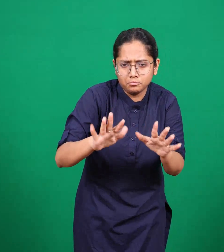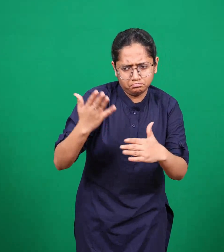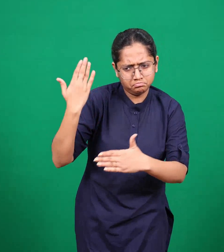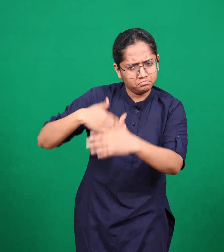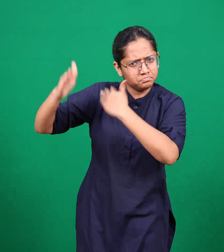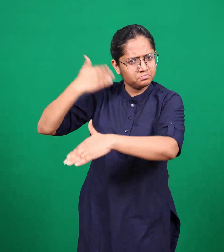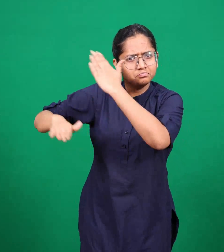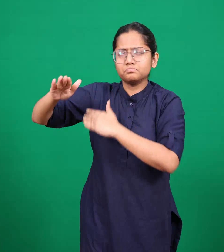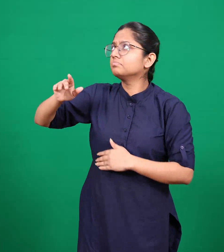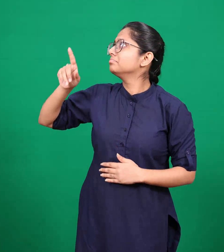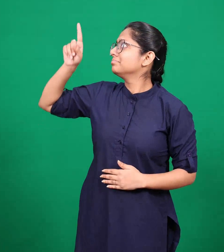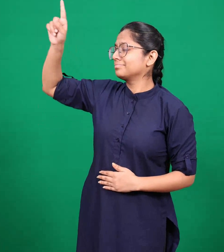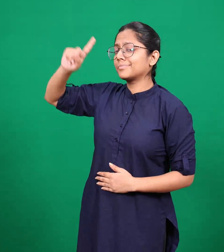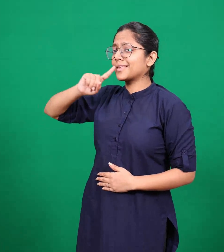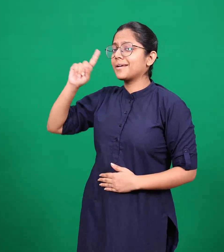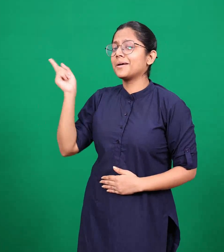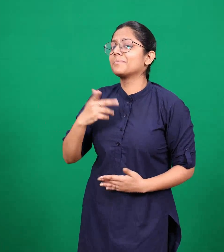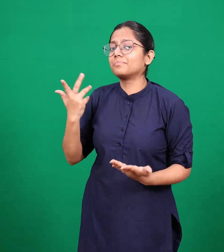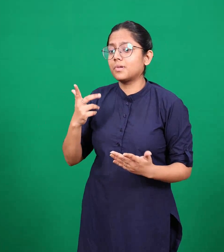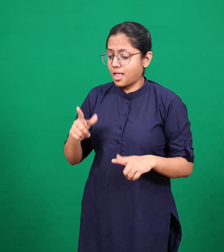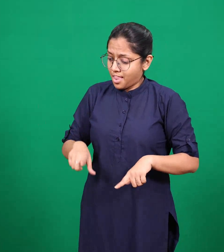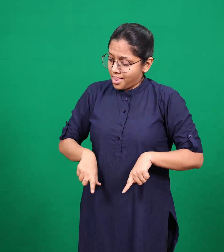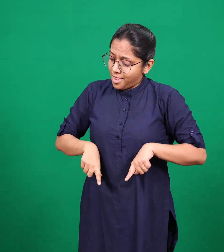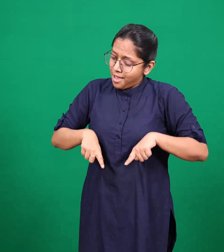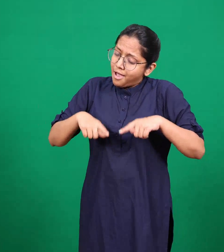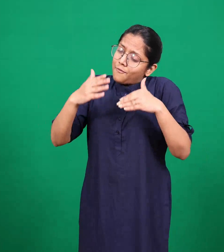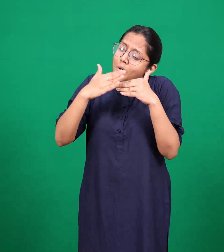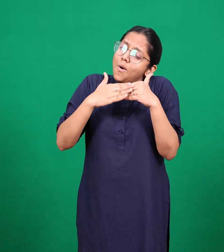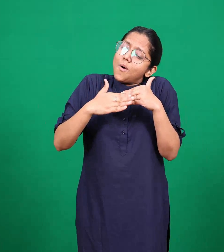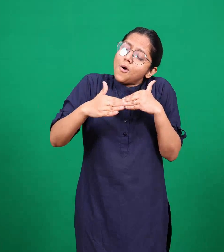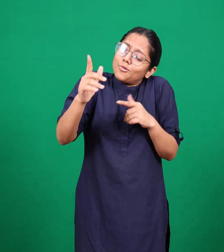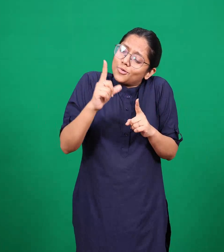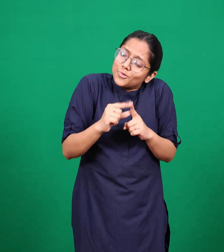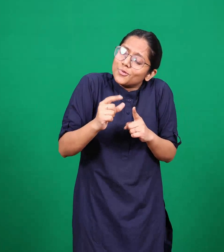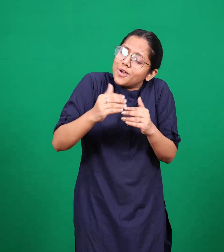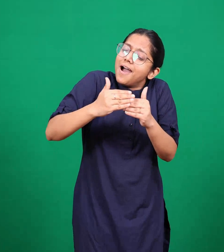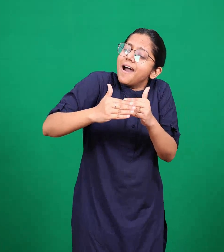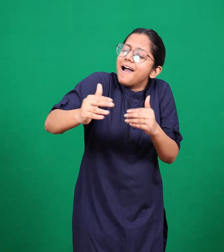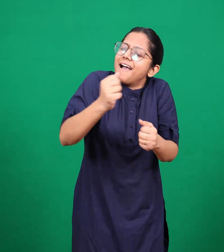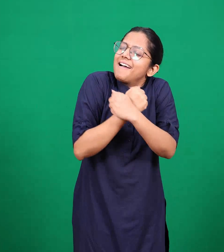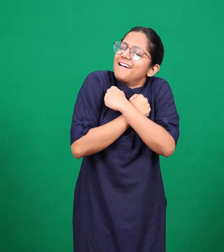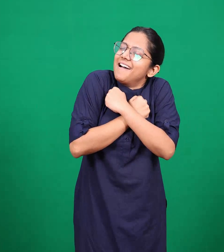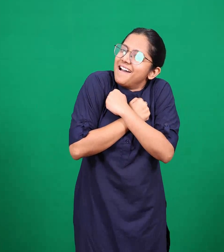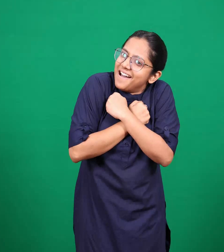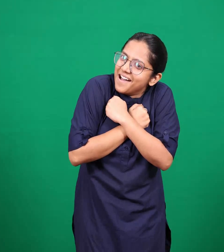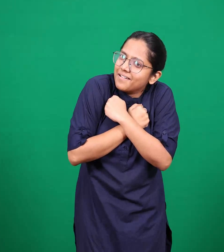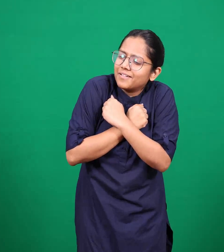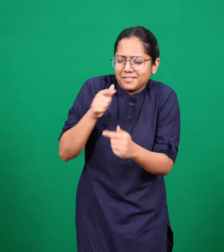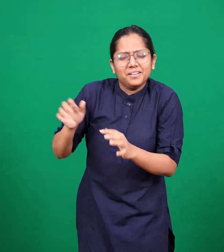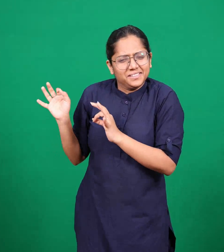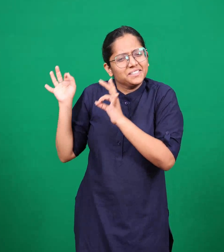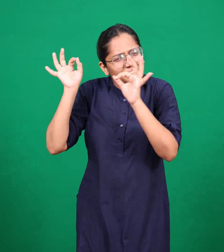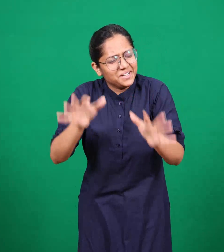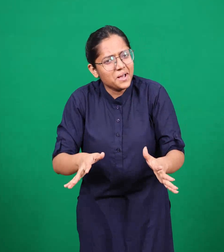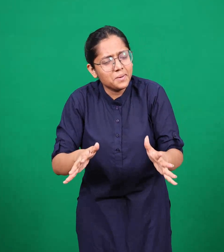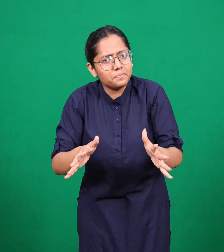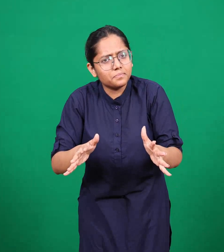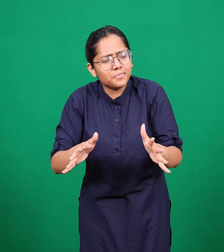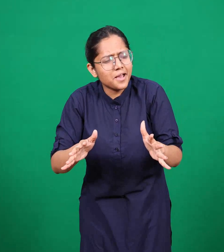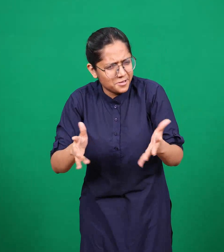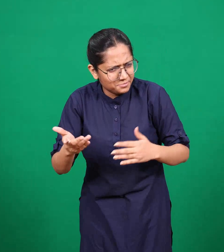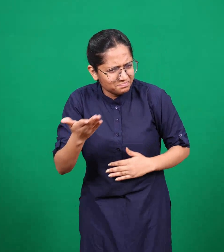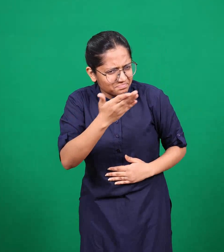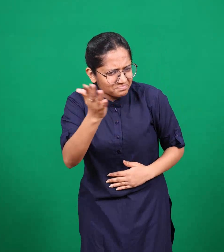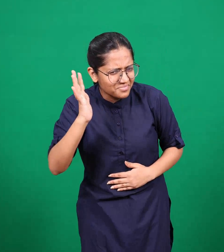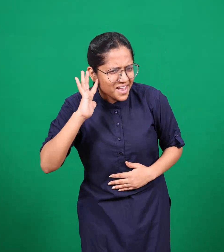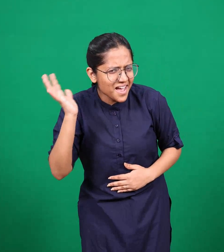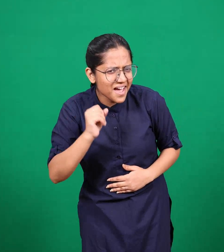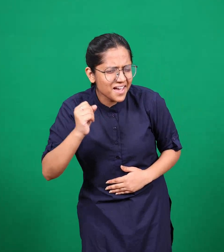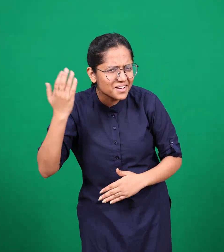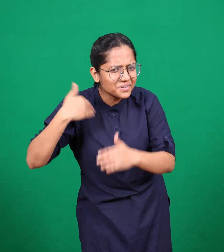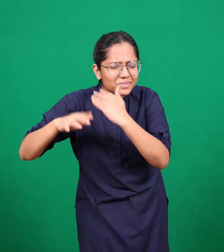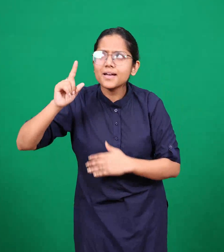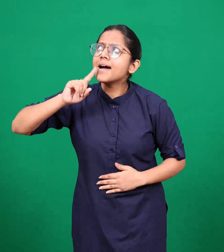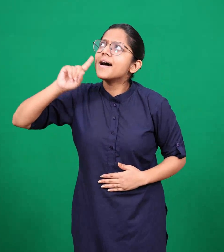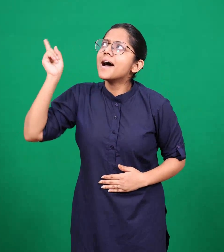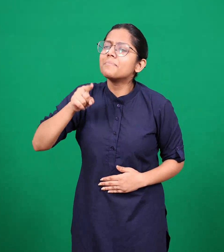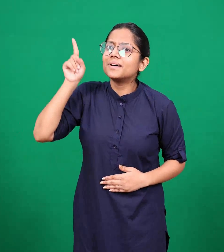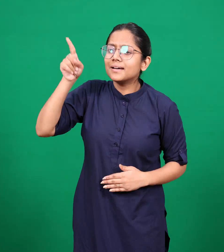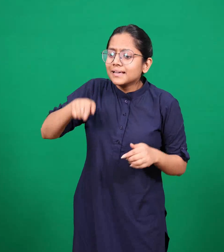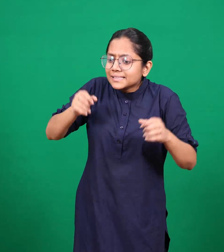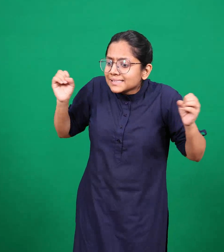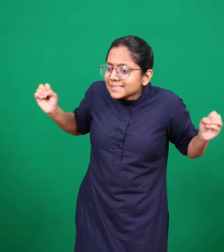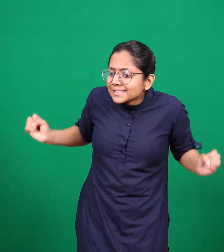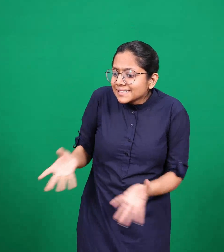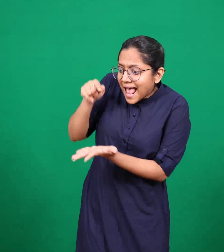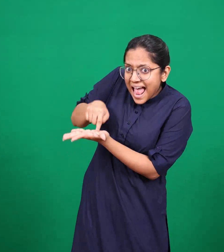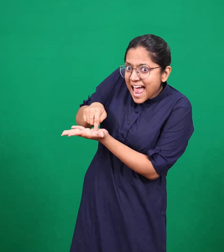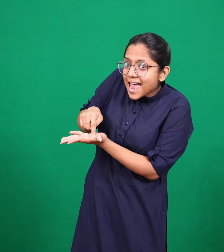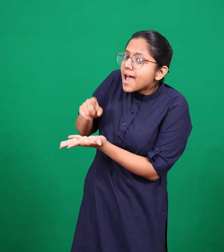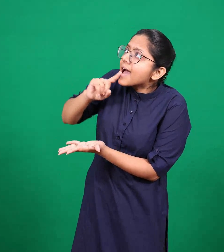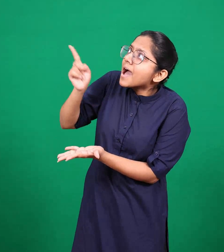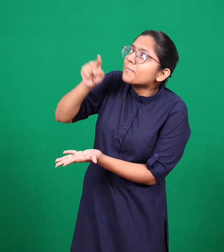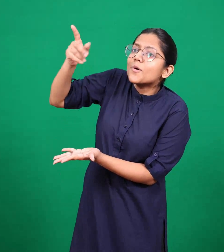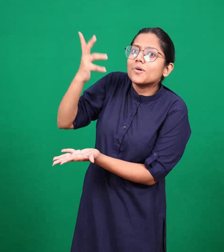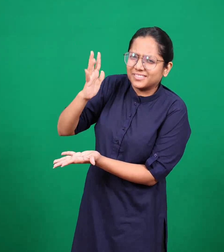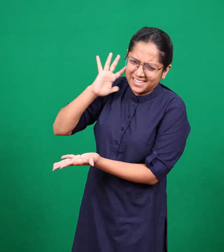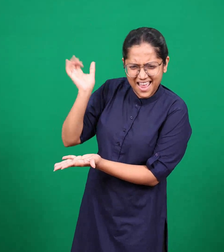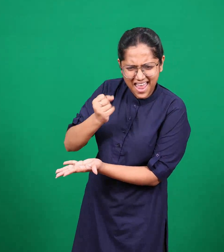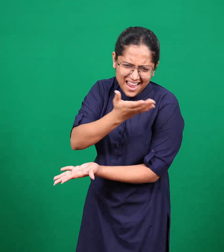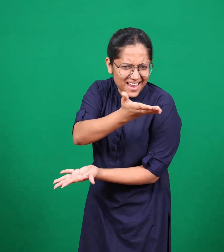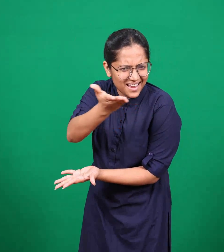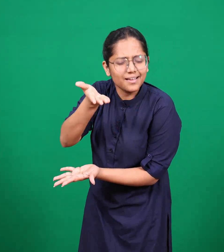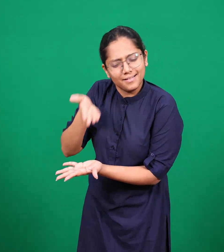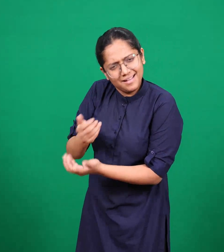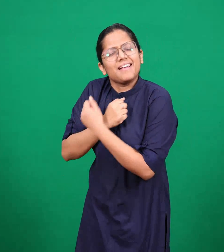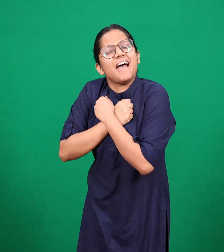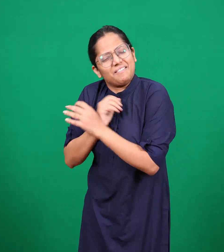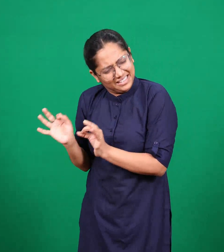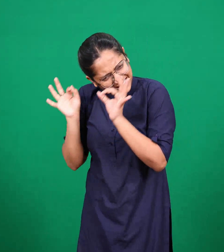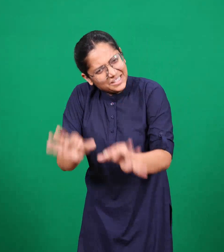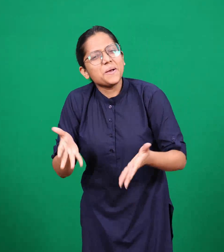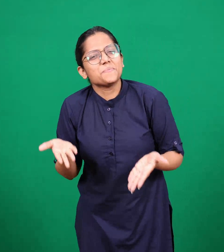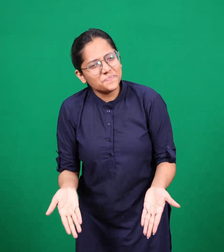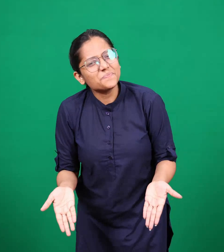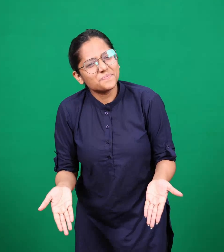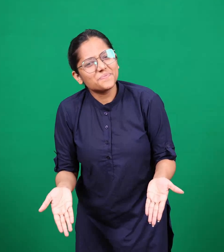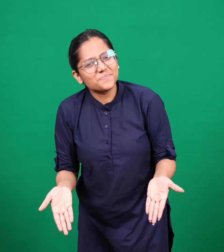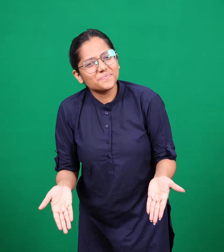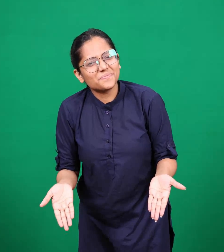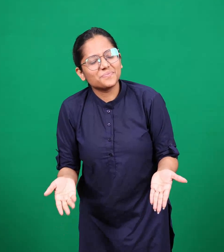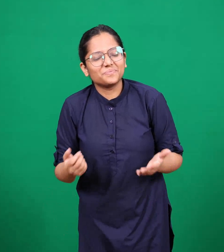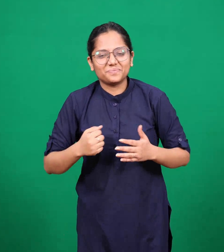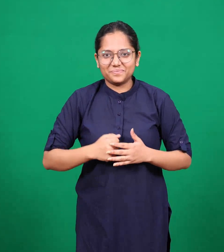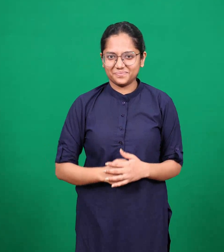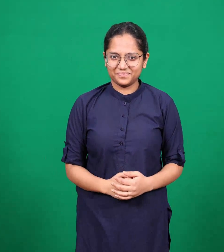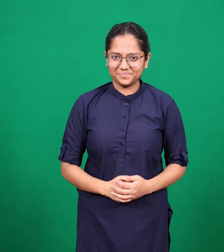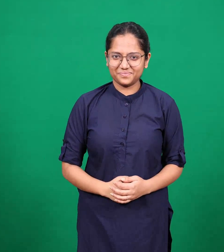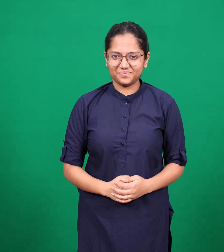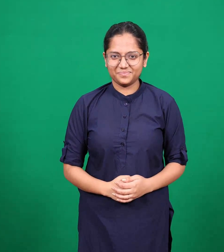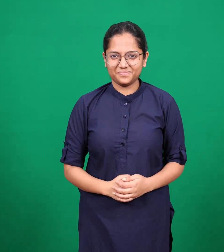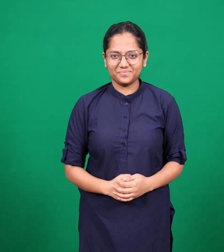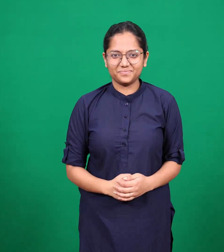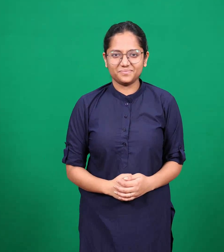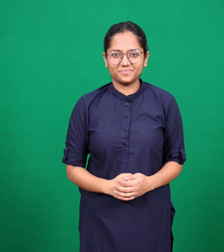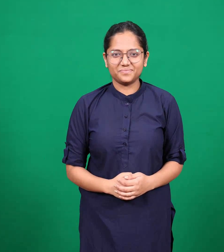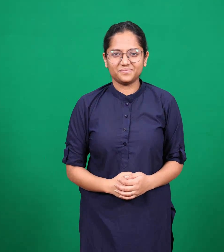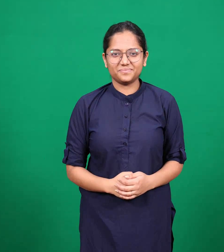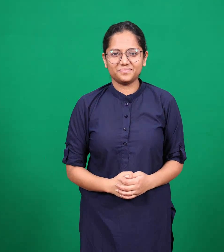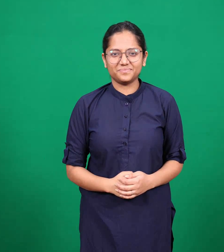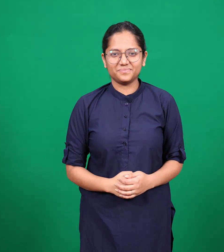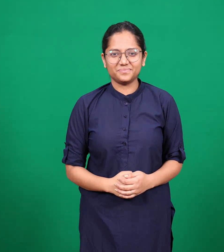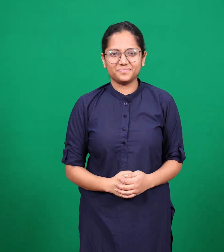This is the very commandment you have heard from the beginning, that you must walk in love.